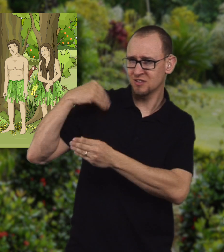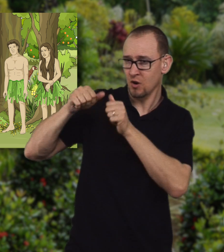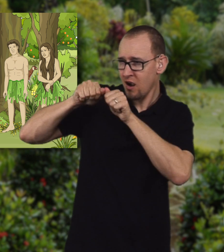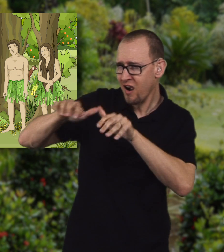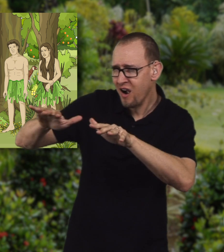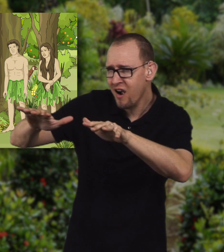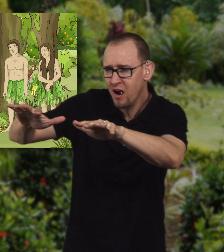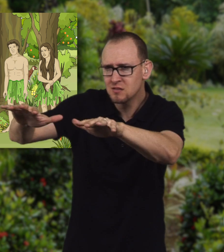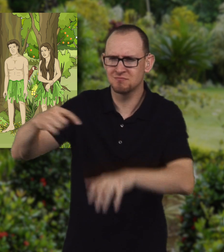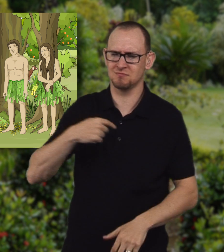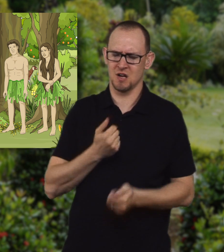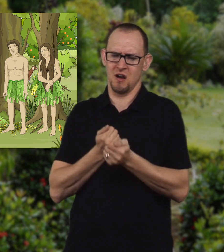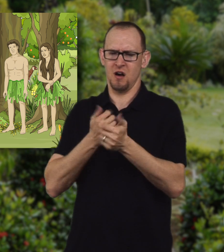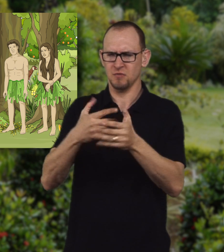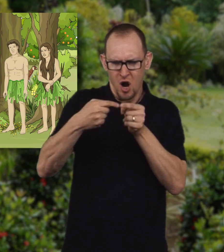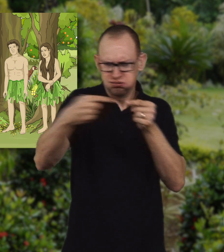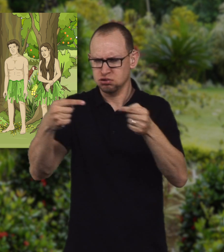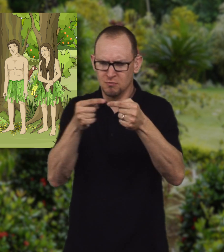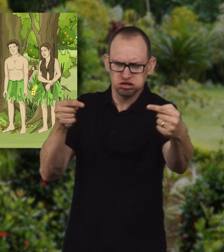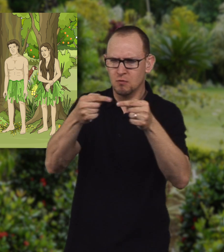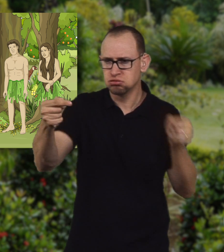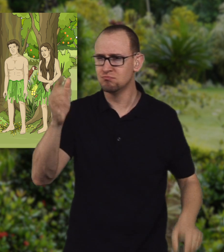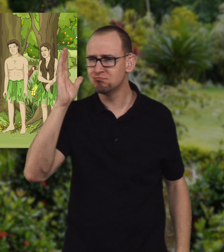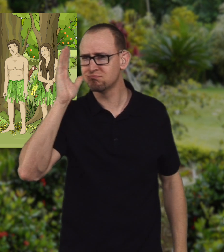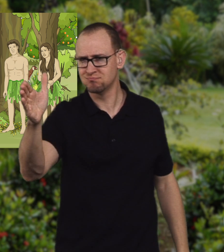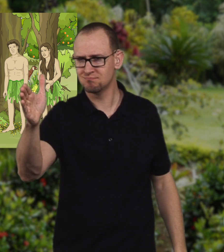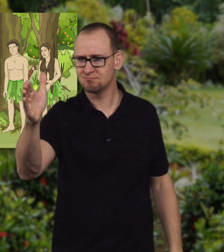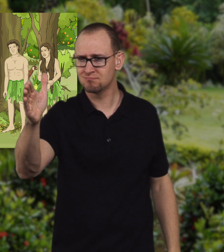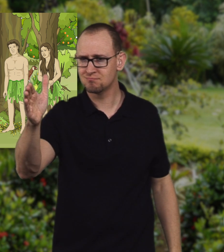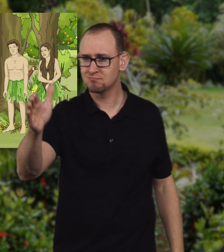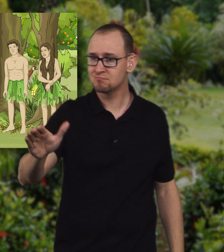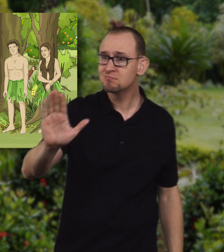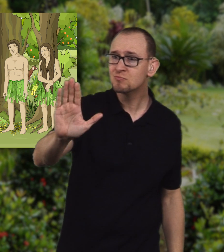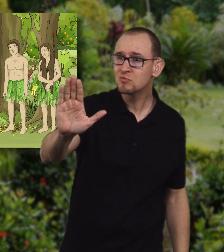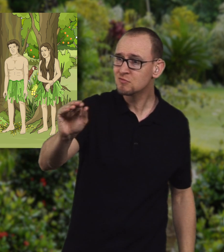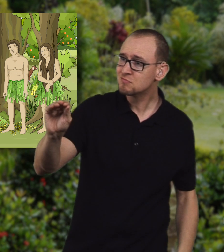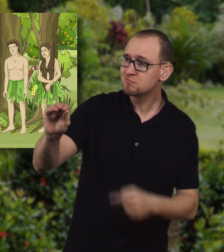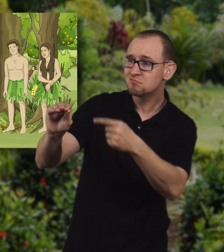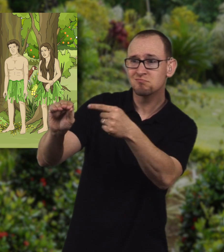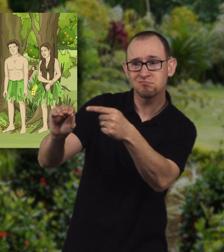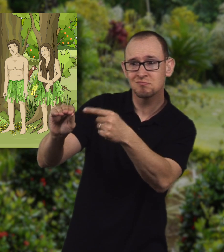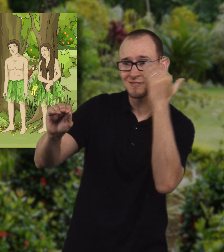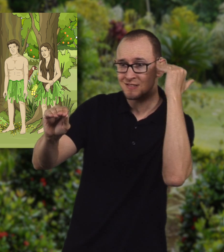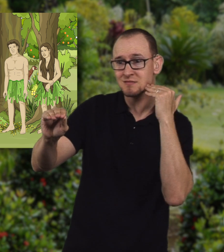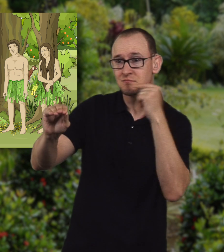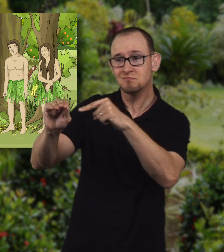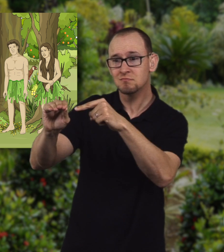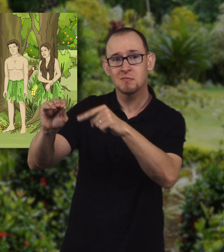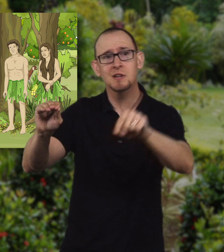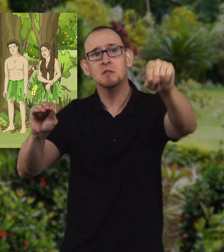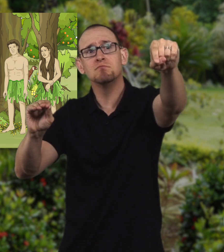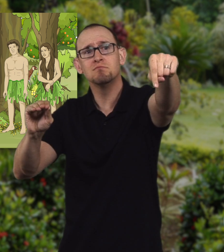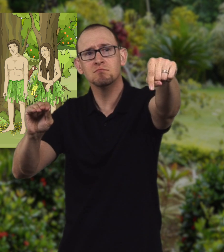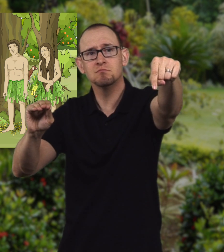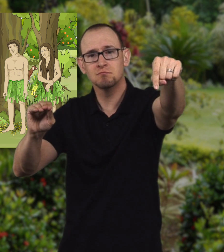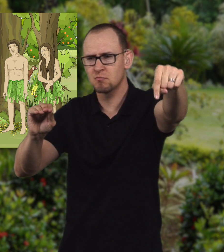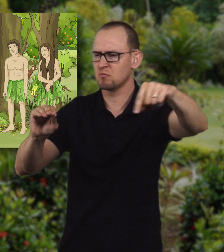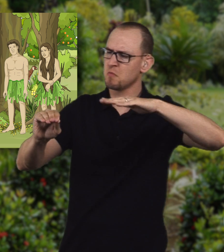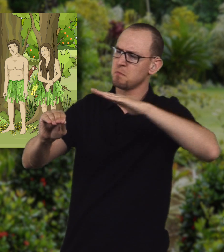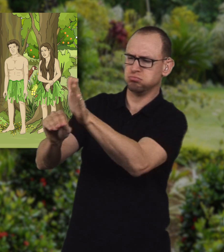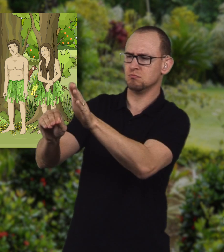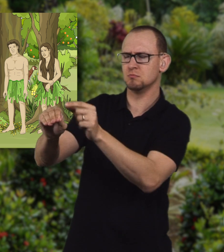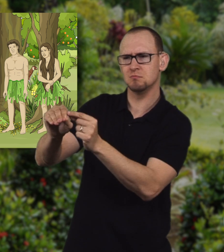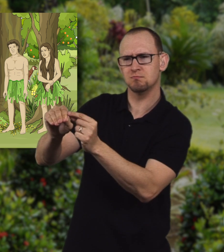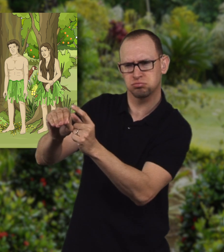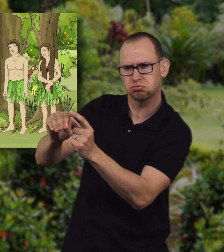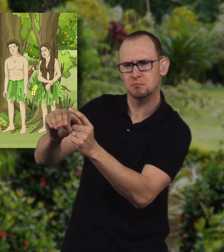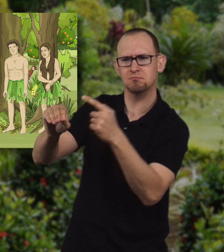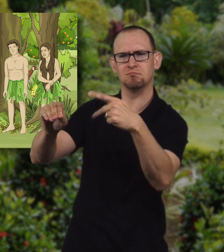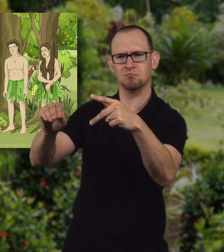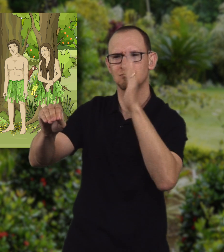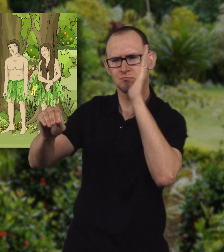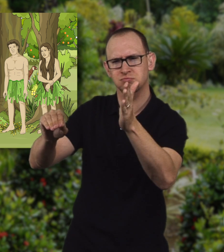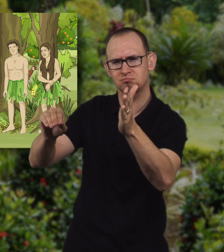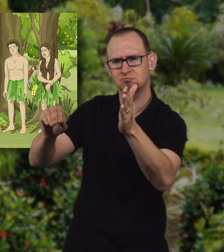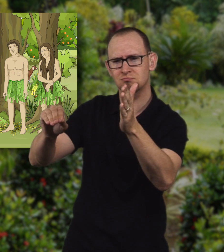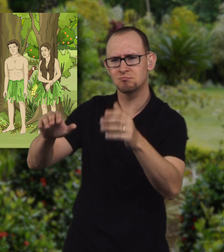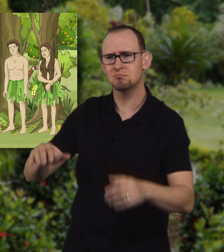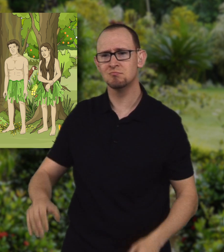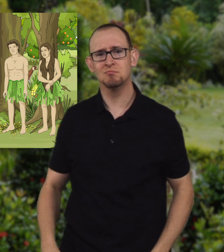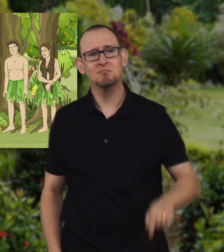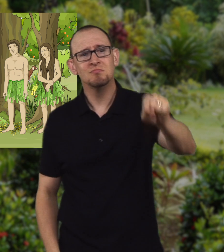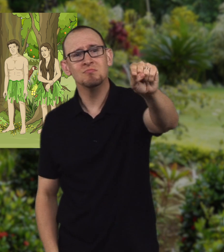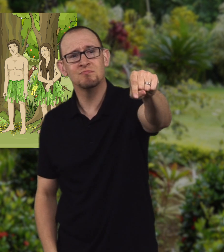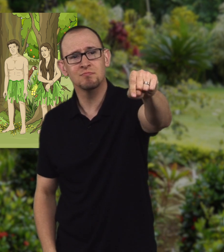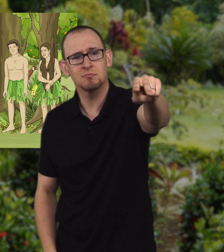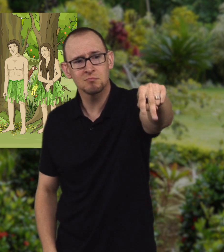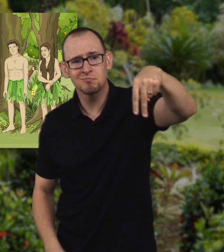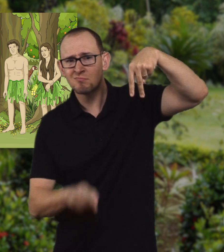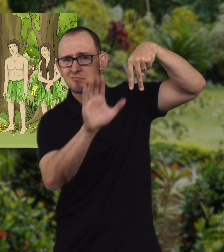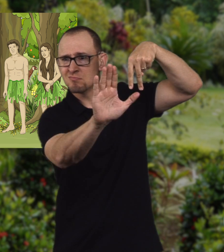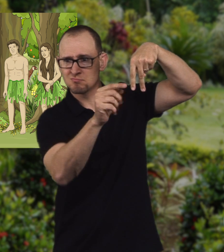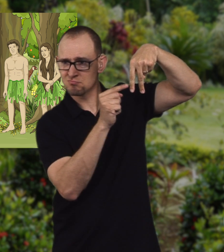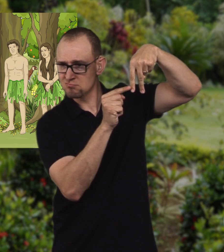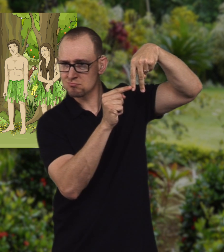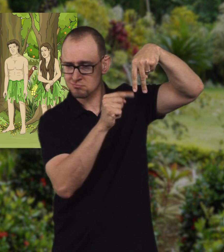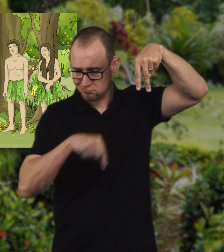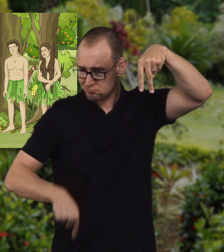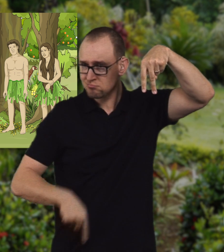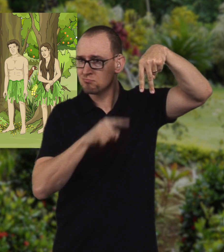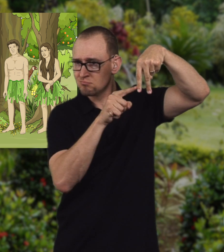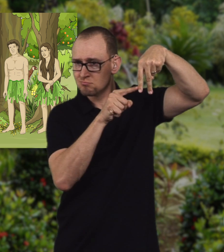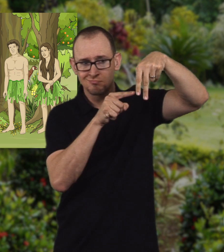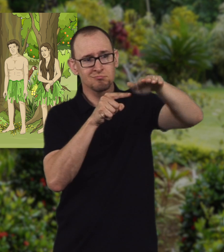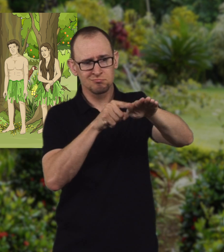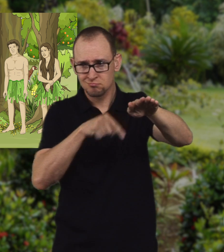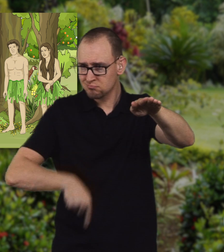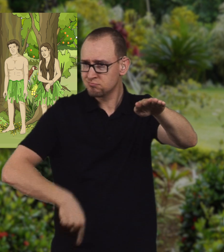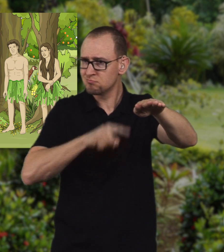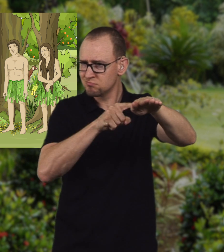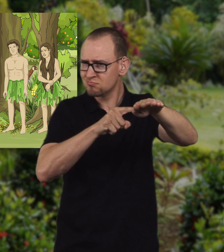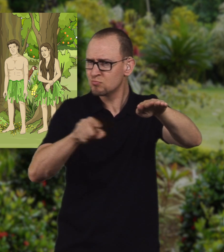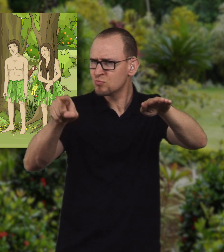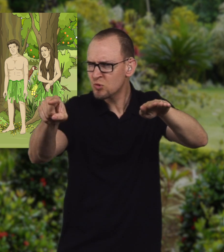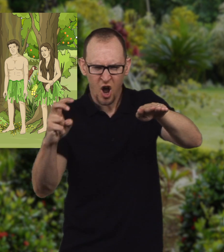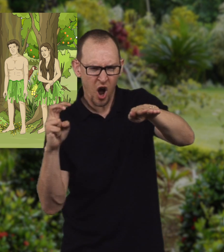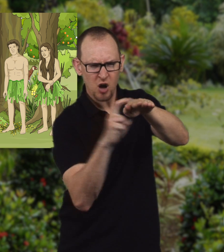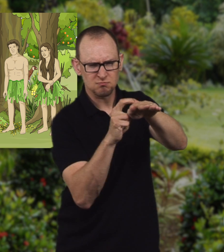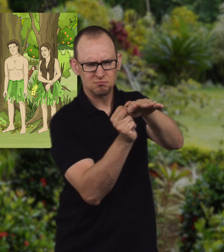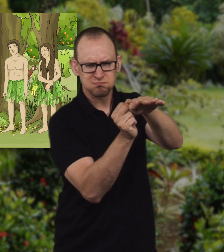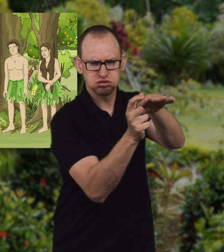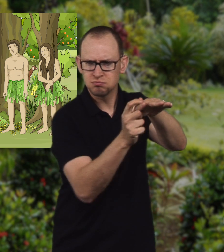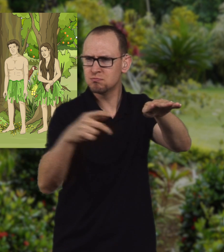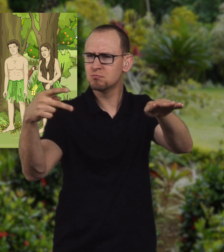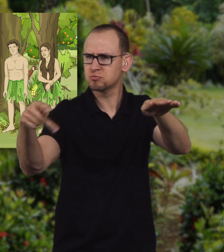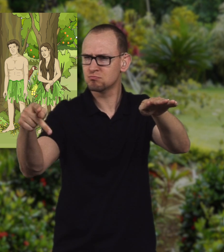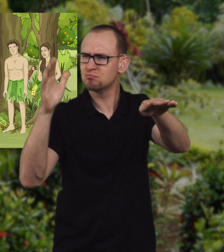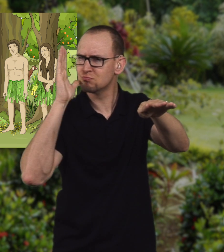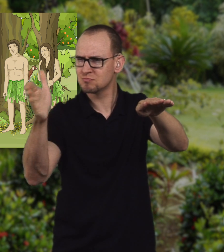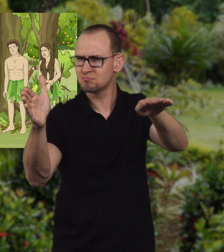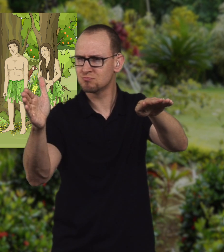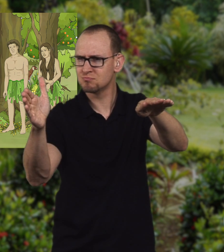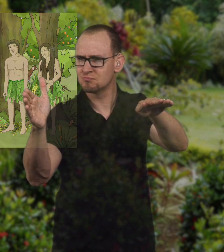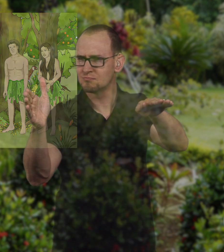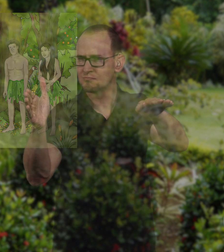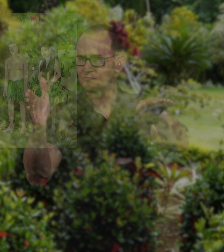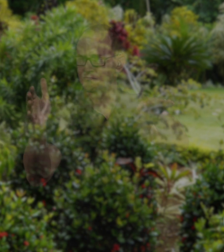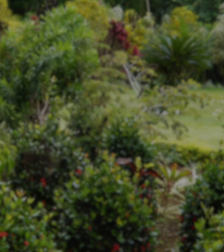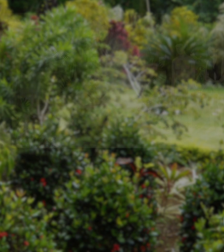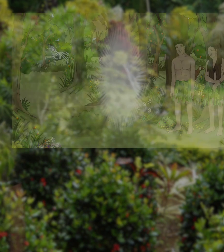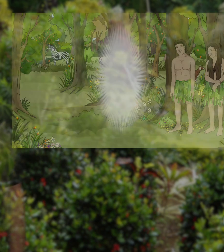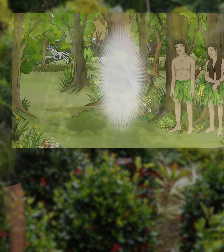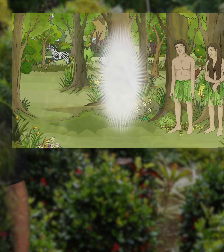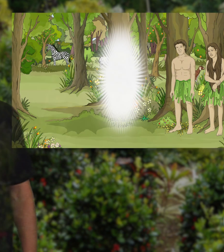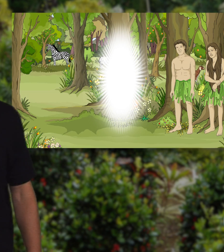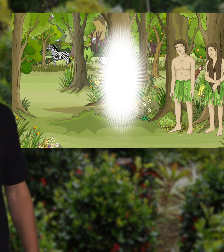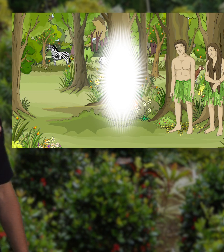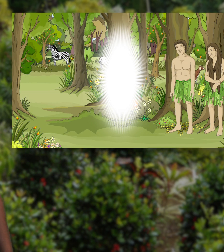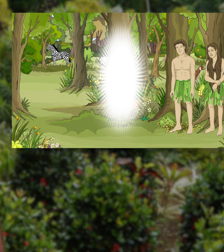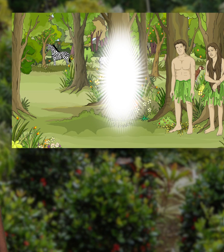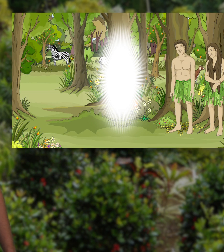And I will put enmity between you and the woman, and between your seed and her seed. He will crush your head, and you will strike his heel.”